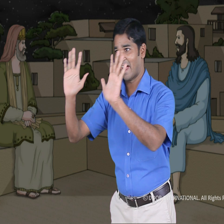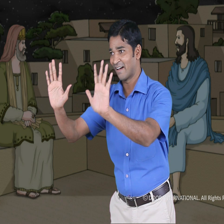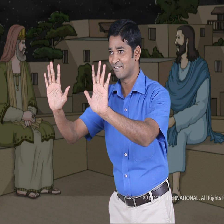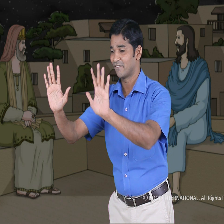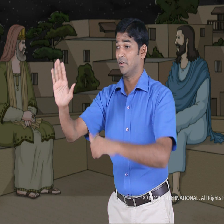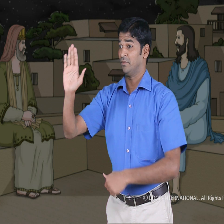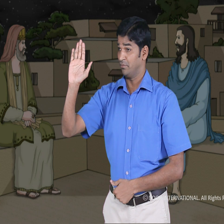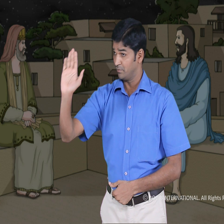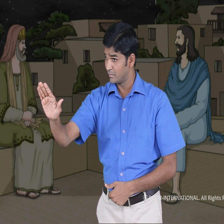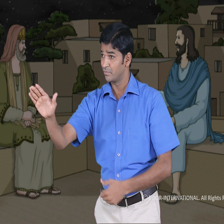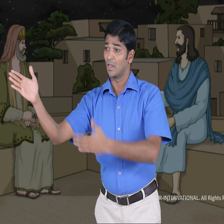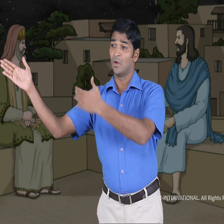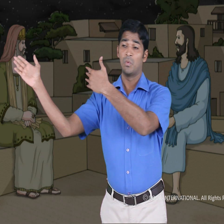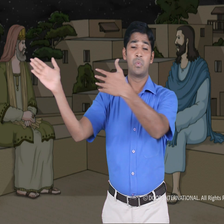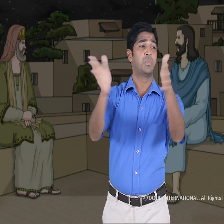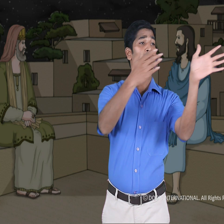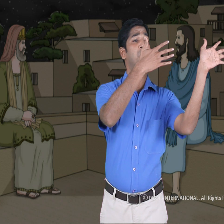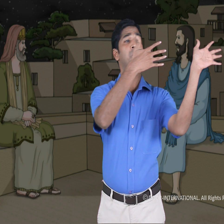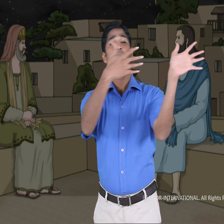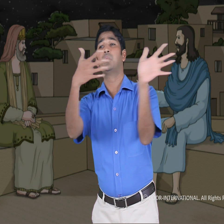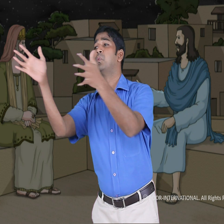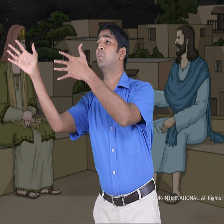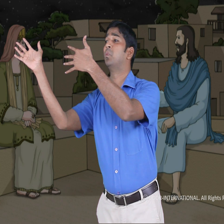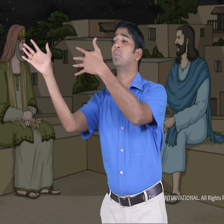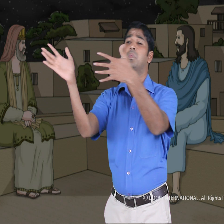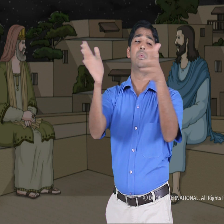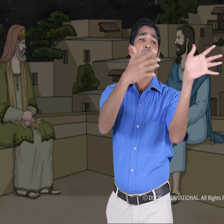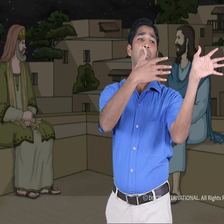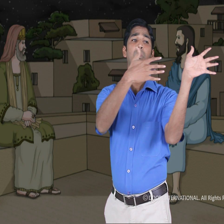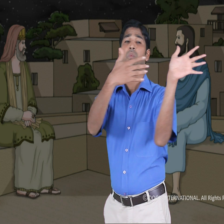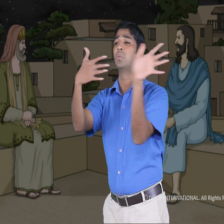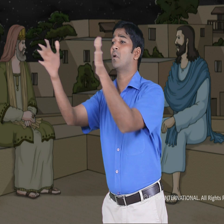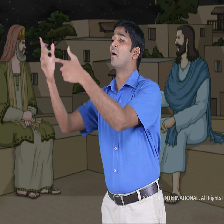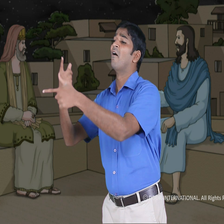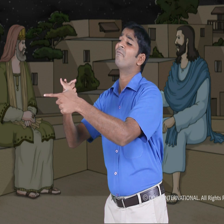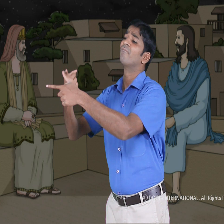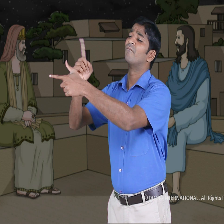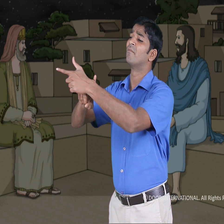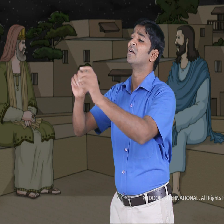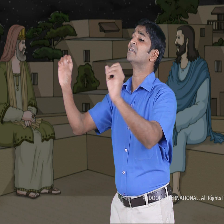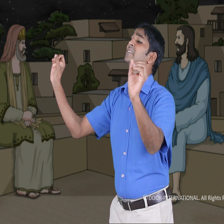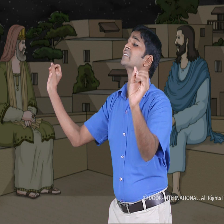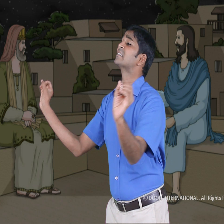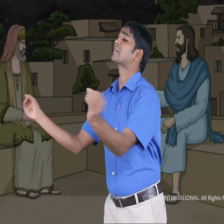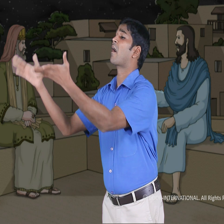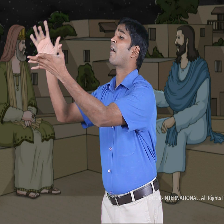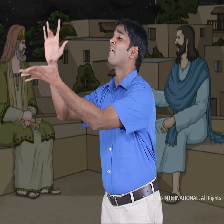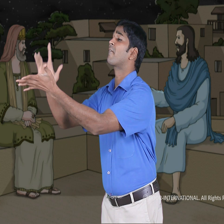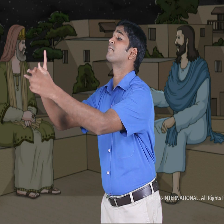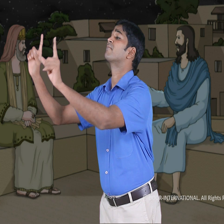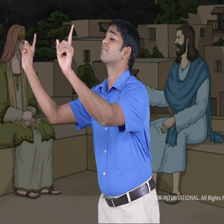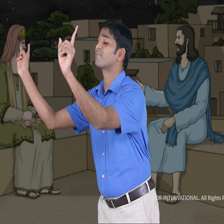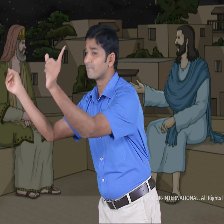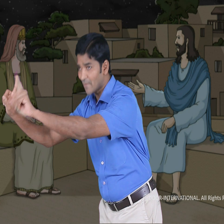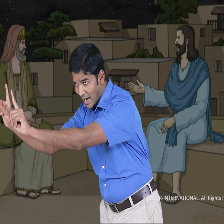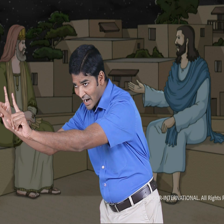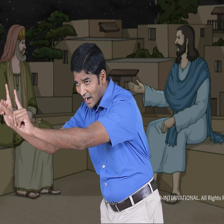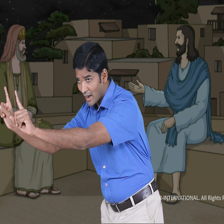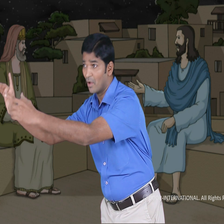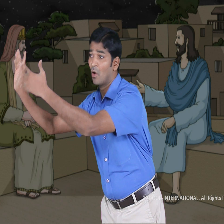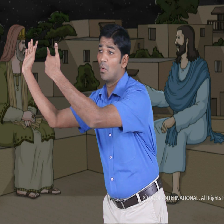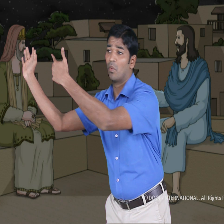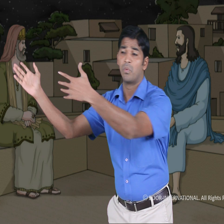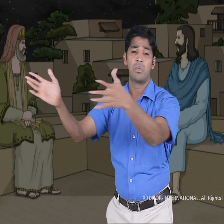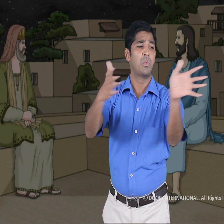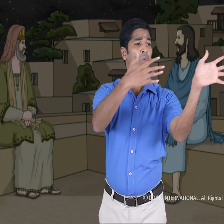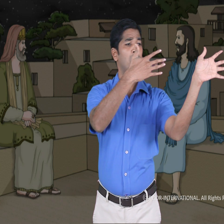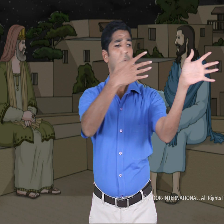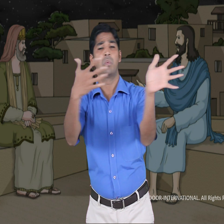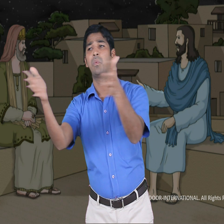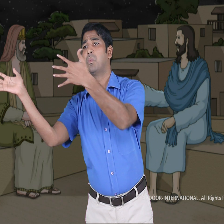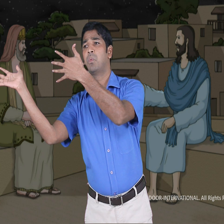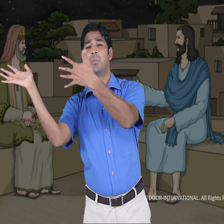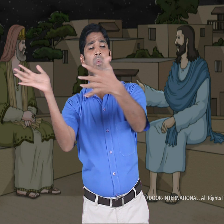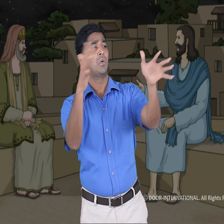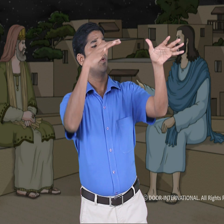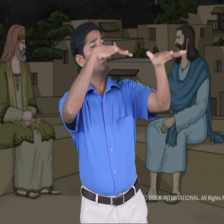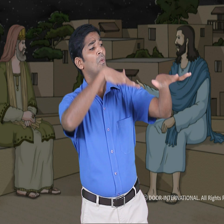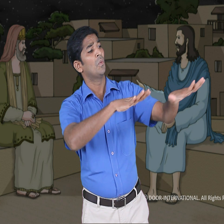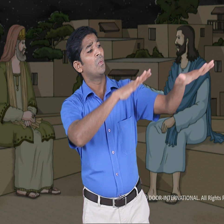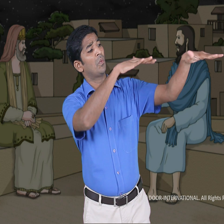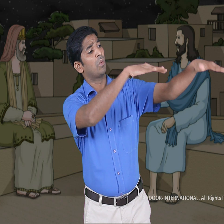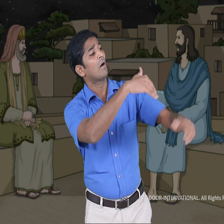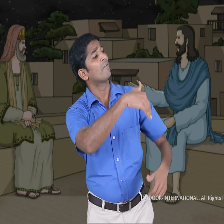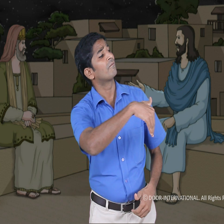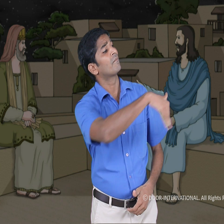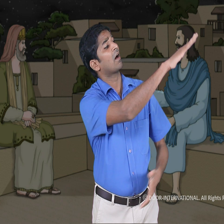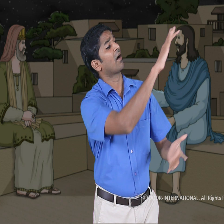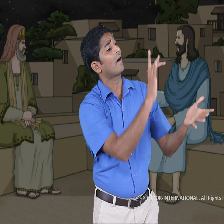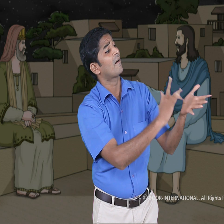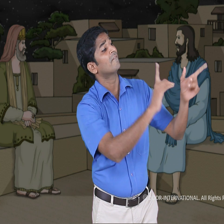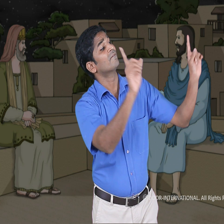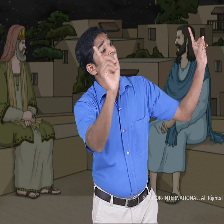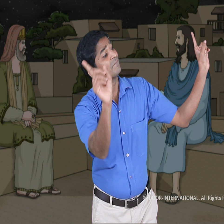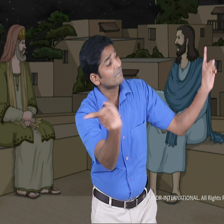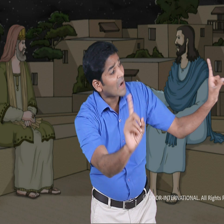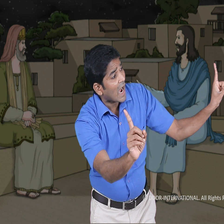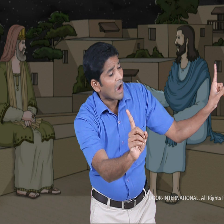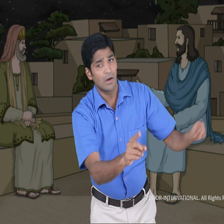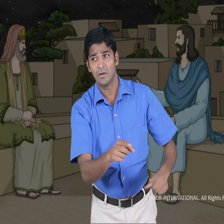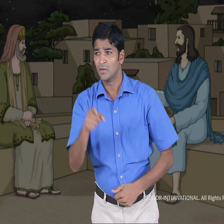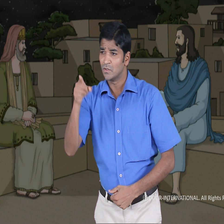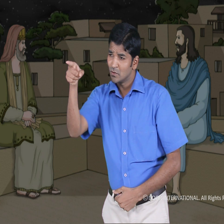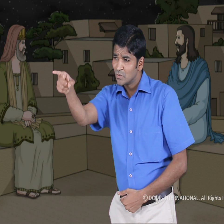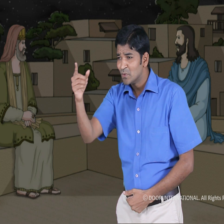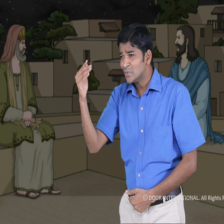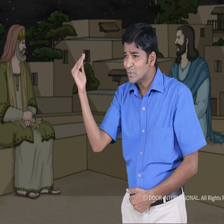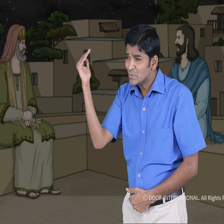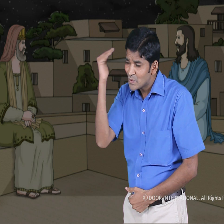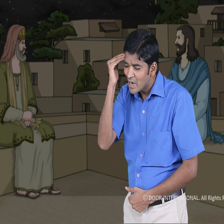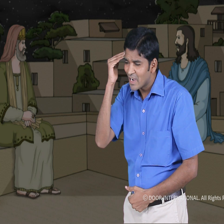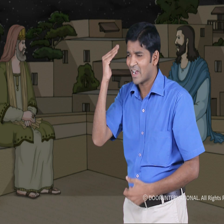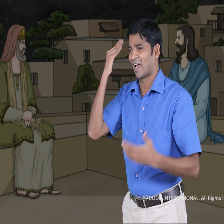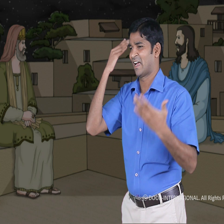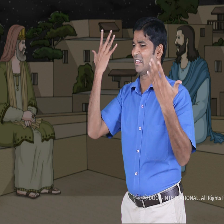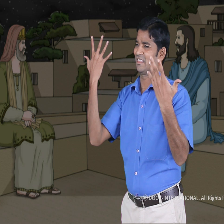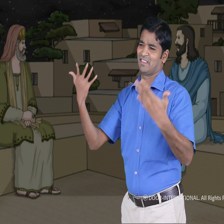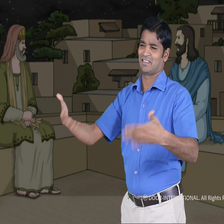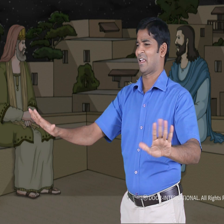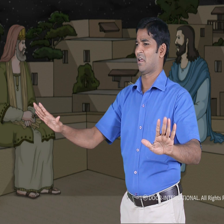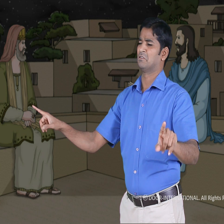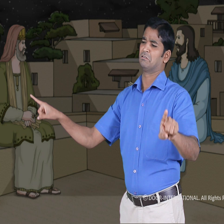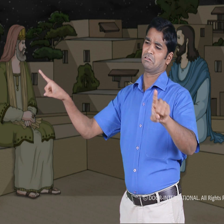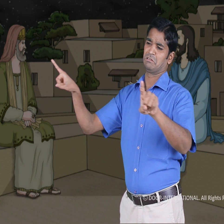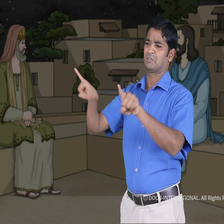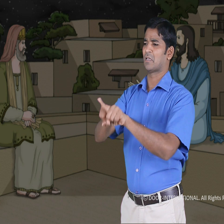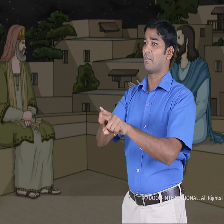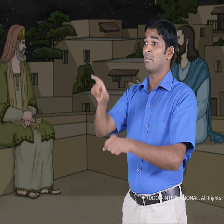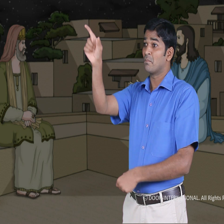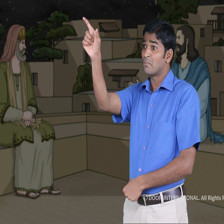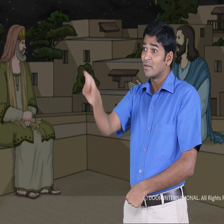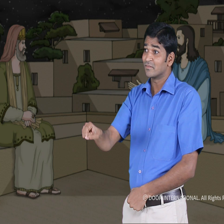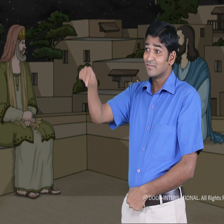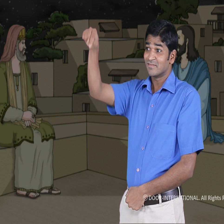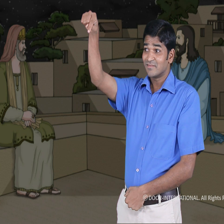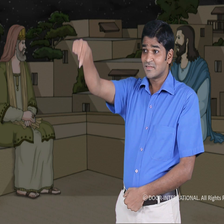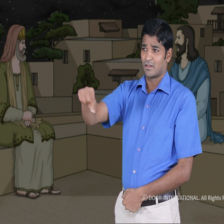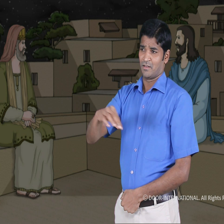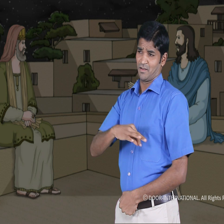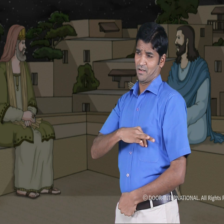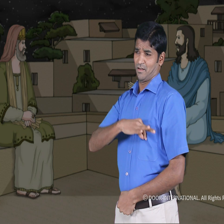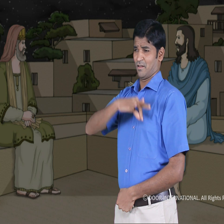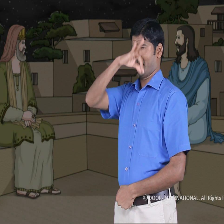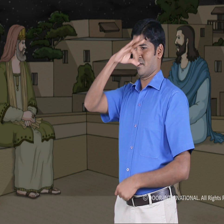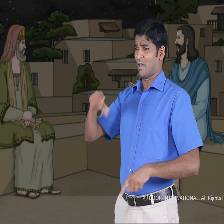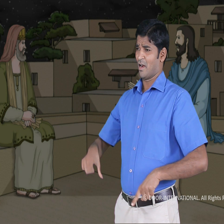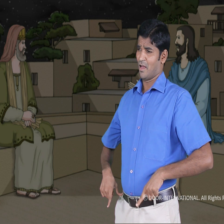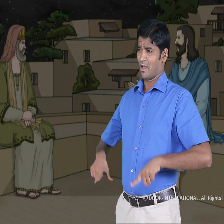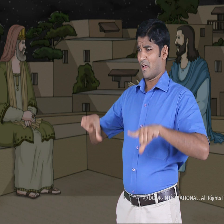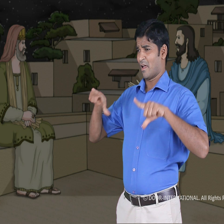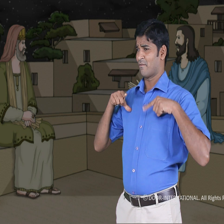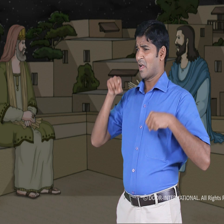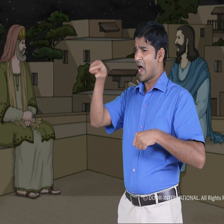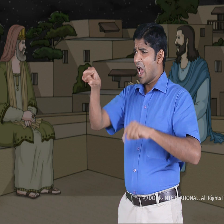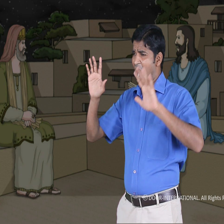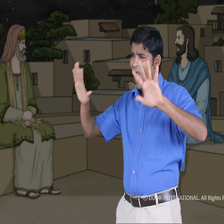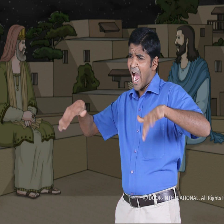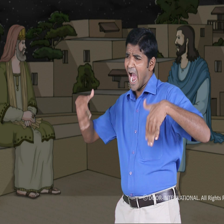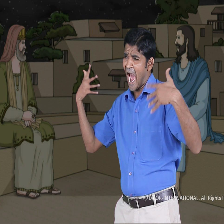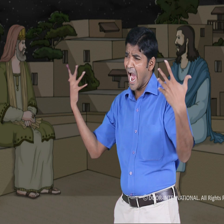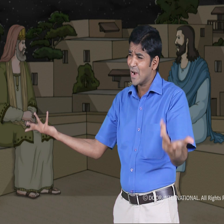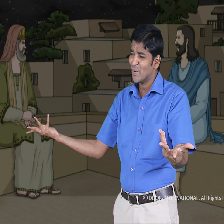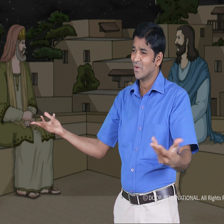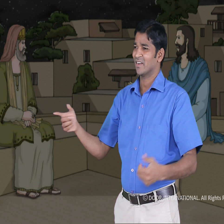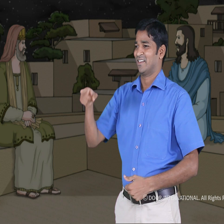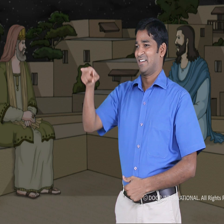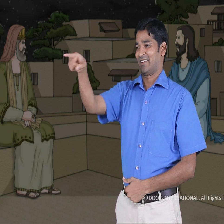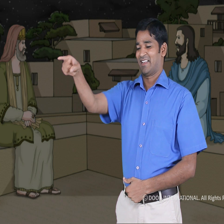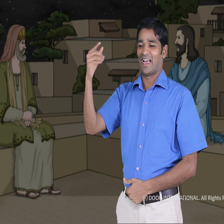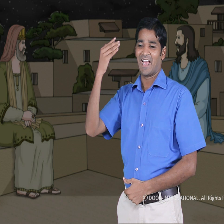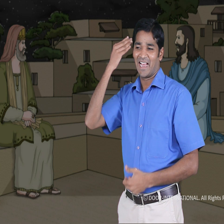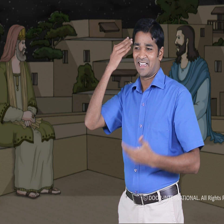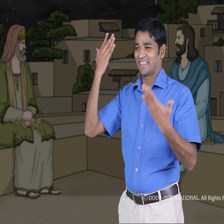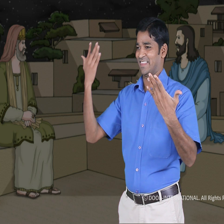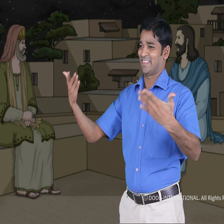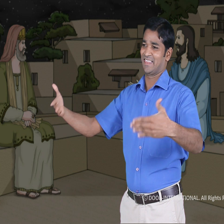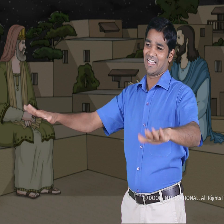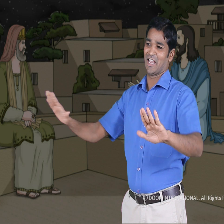You hear its sound, but you do not know where it comes from or where it is going.